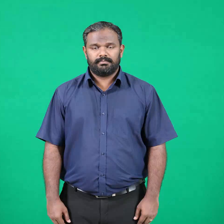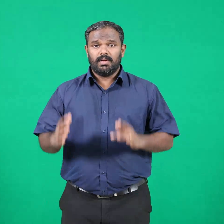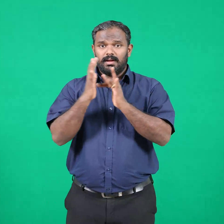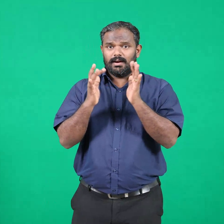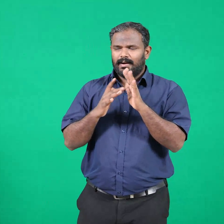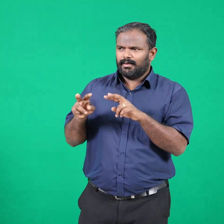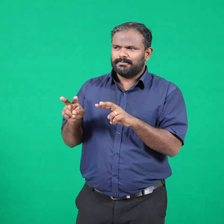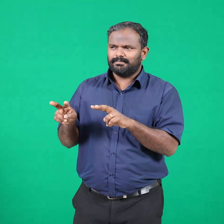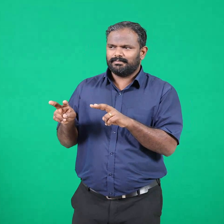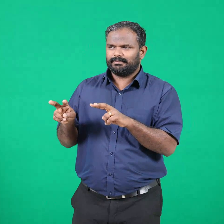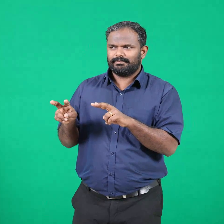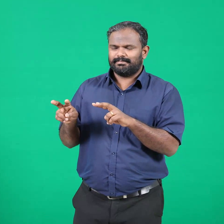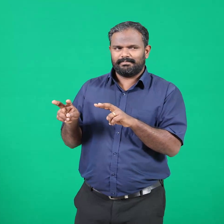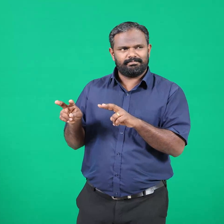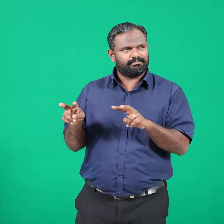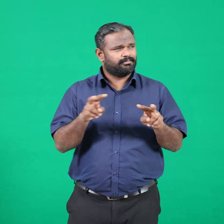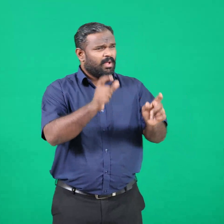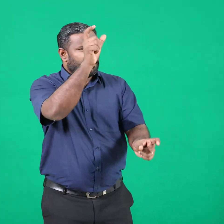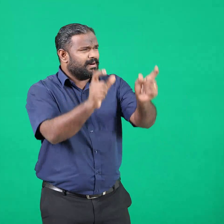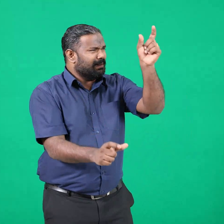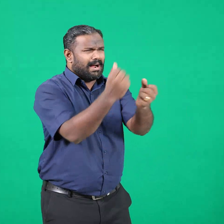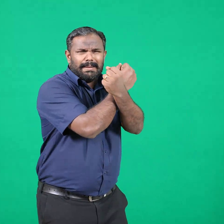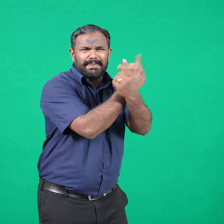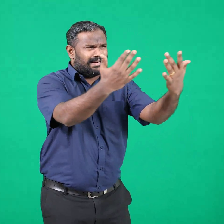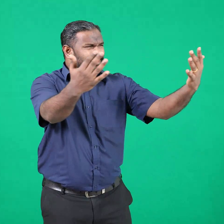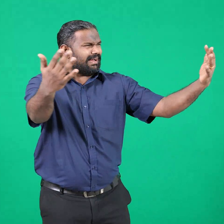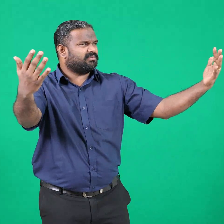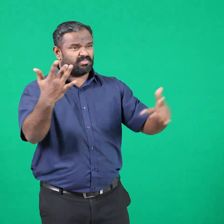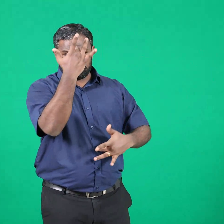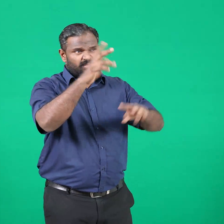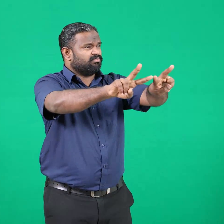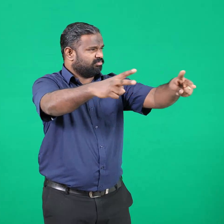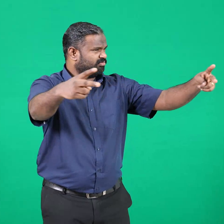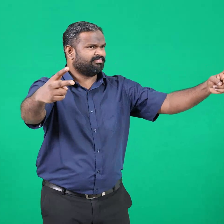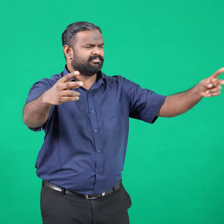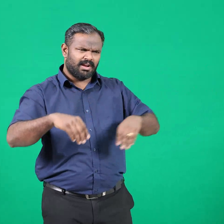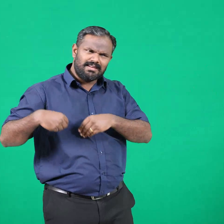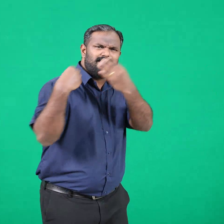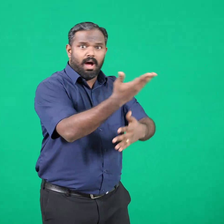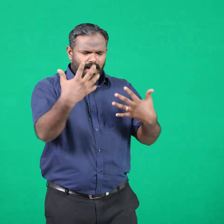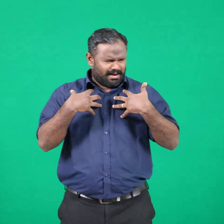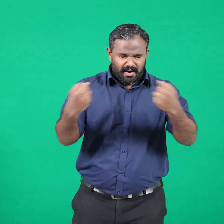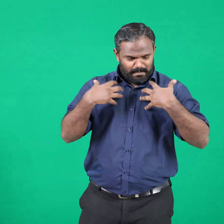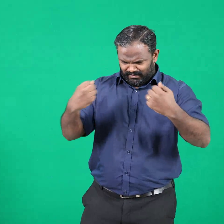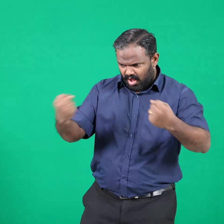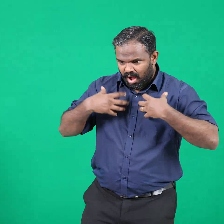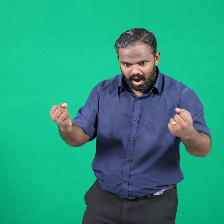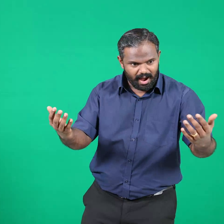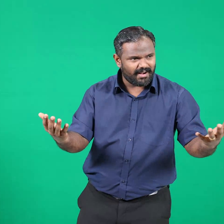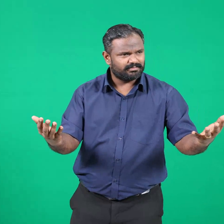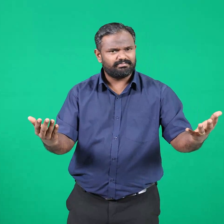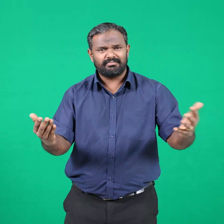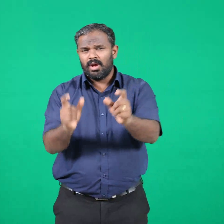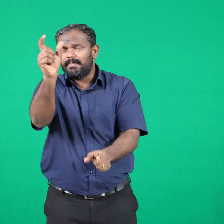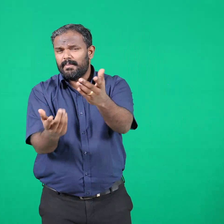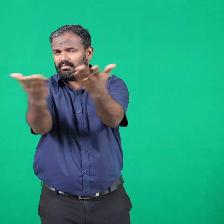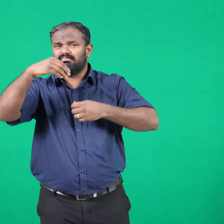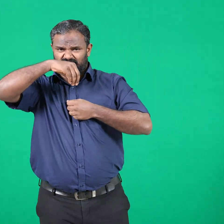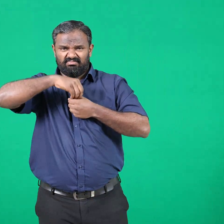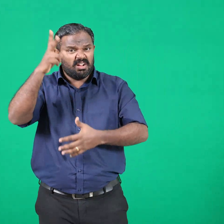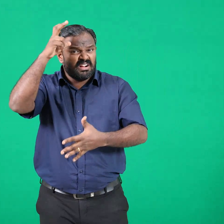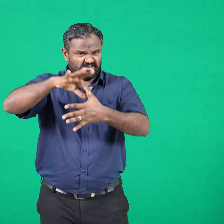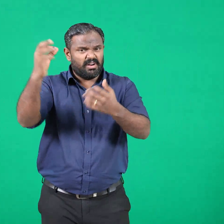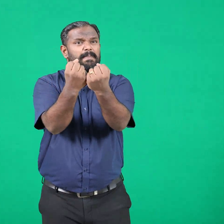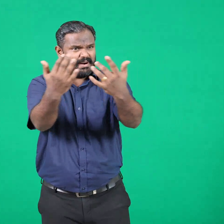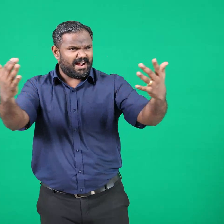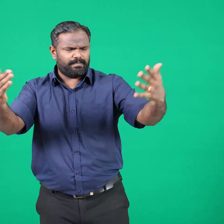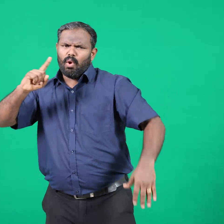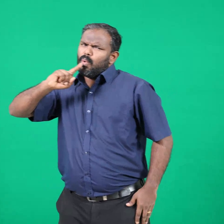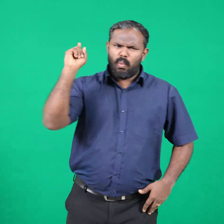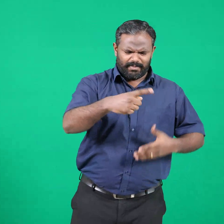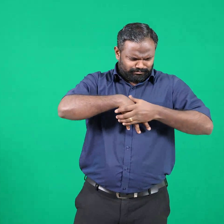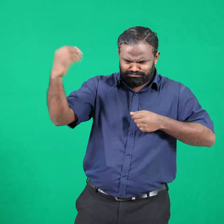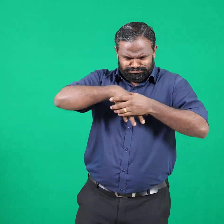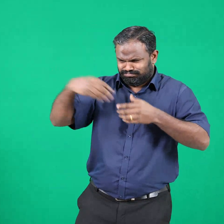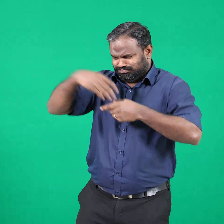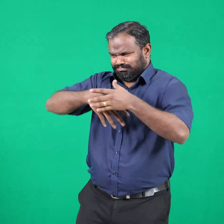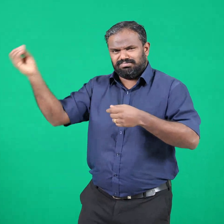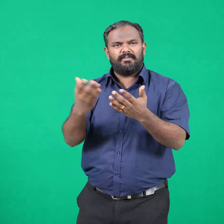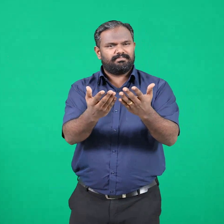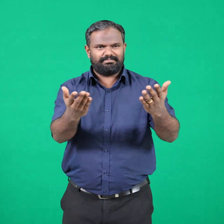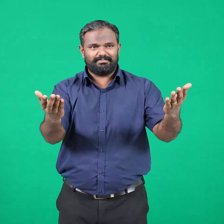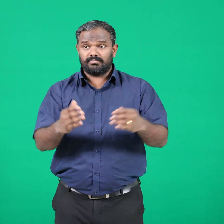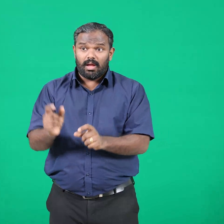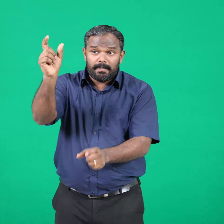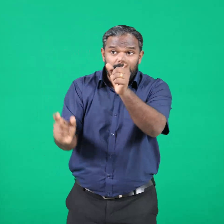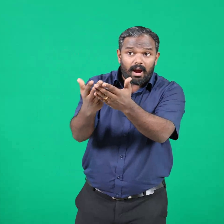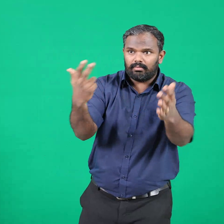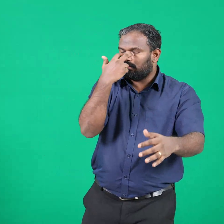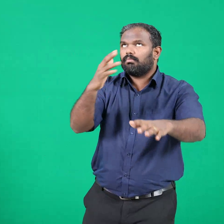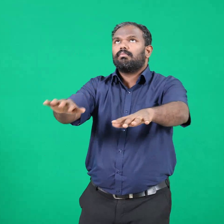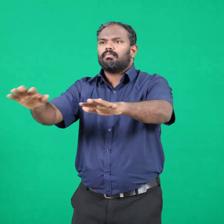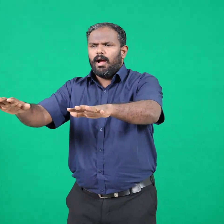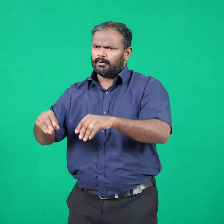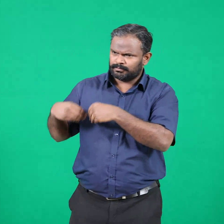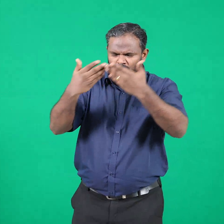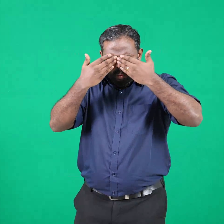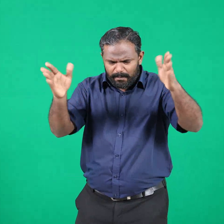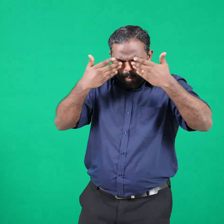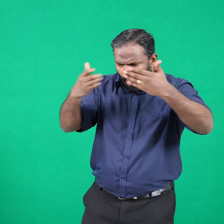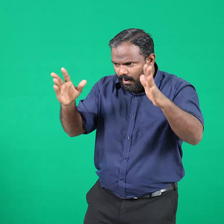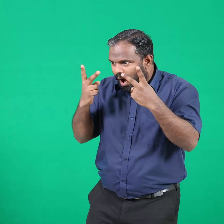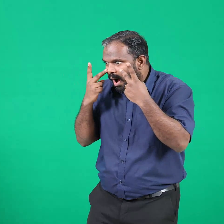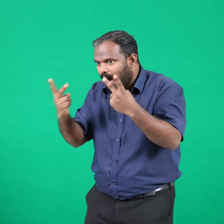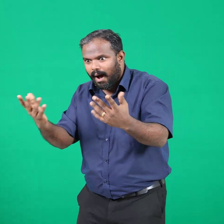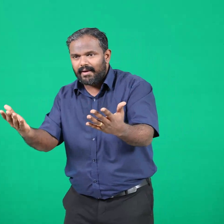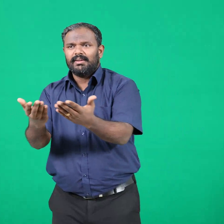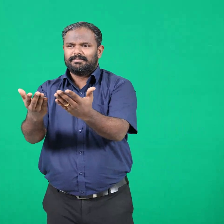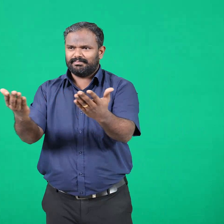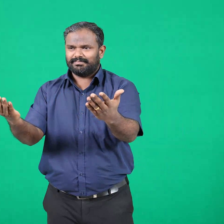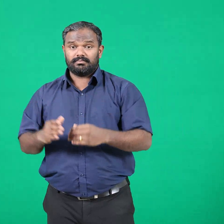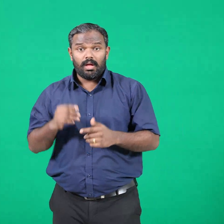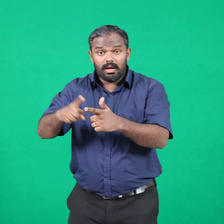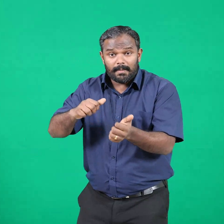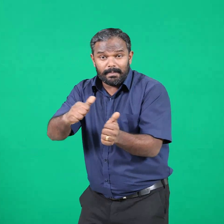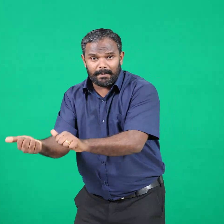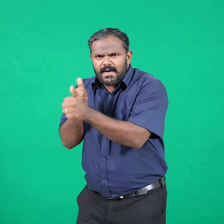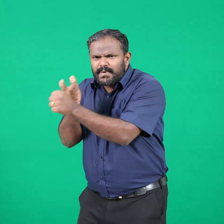At that very hour Jesus healed many people of their diseases, afflictions, and evil spirits, and He gave sight to many who were blind.